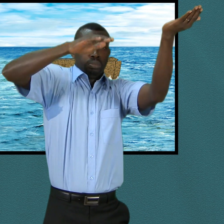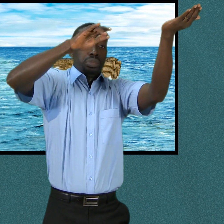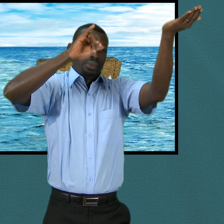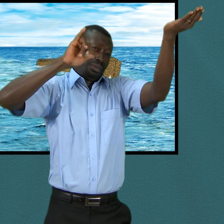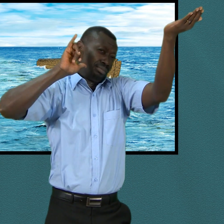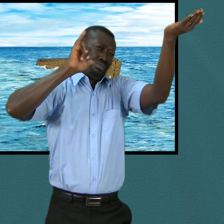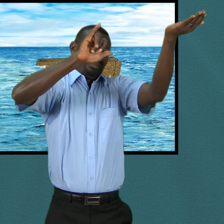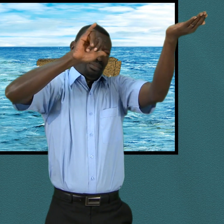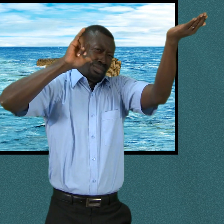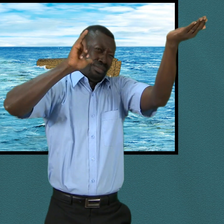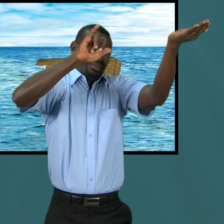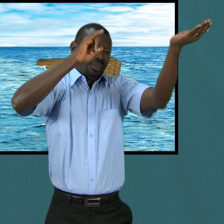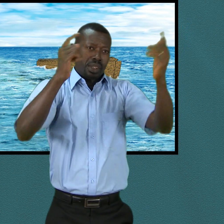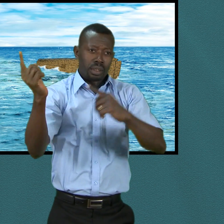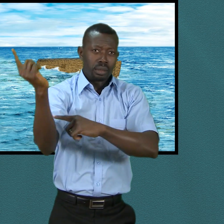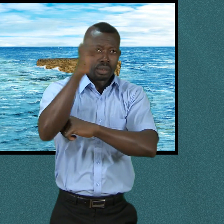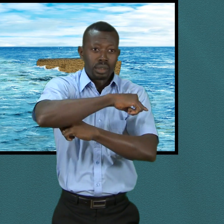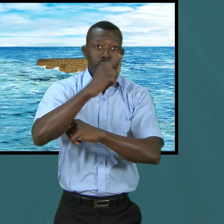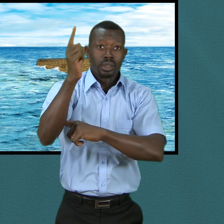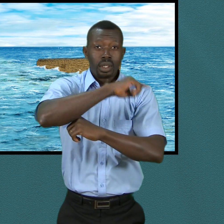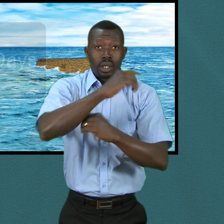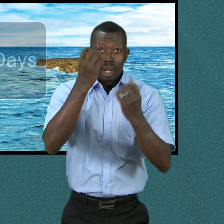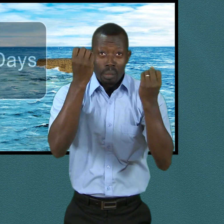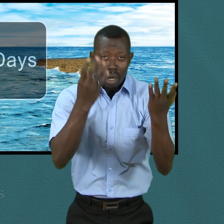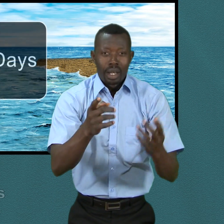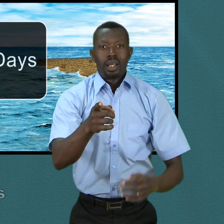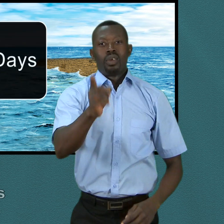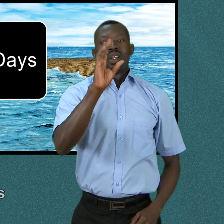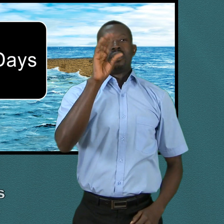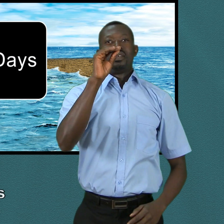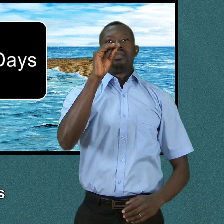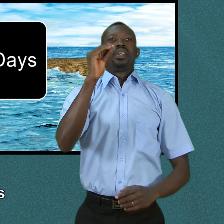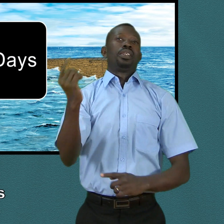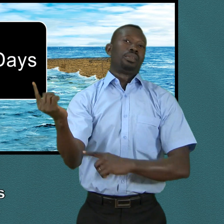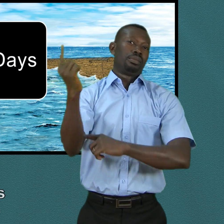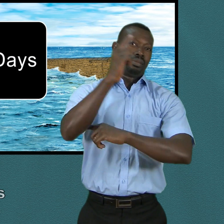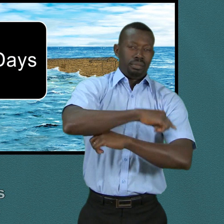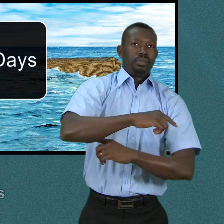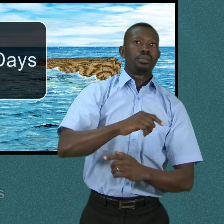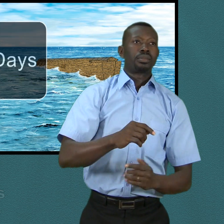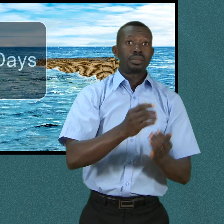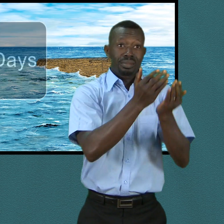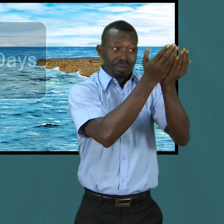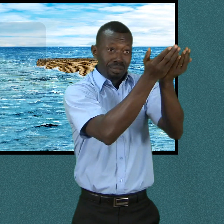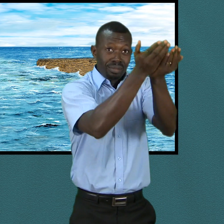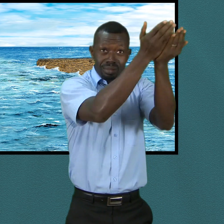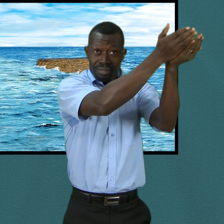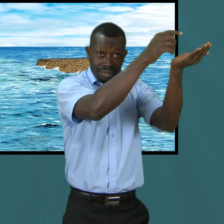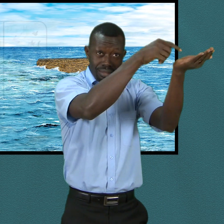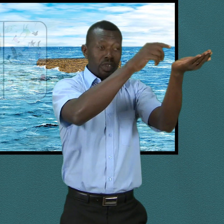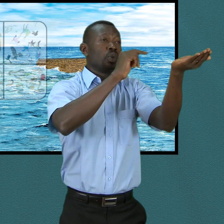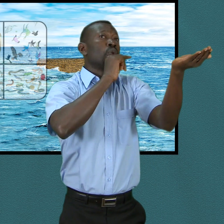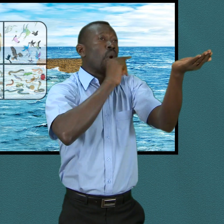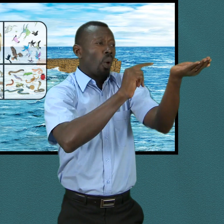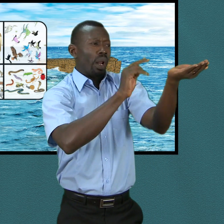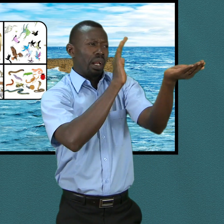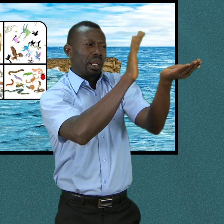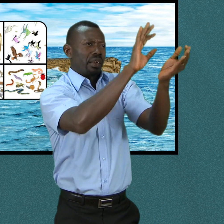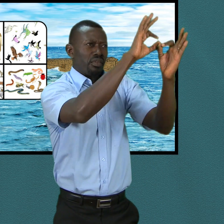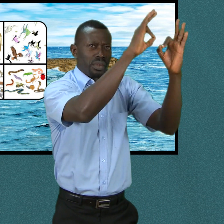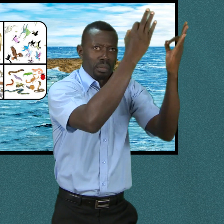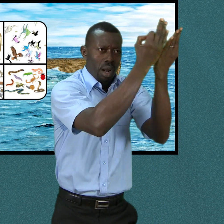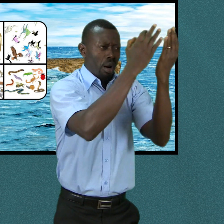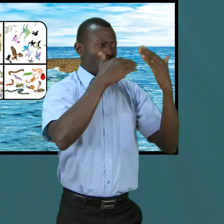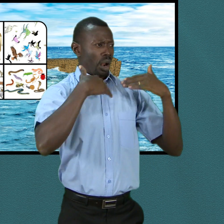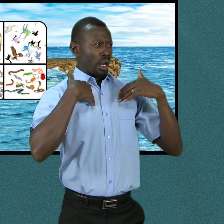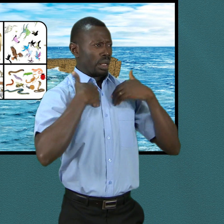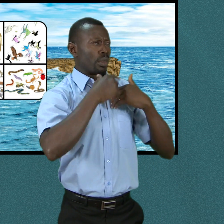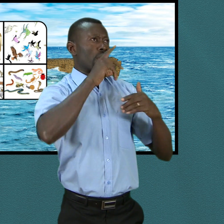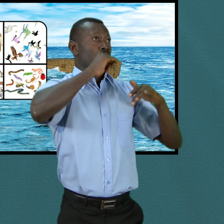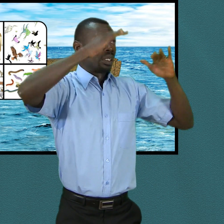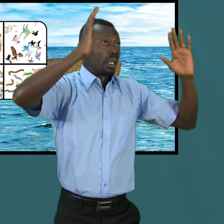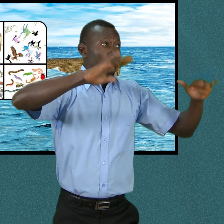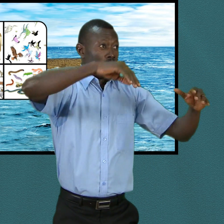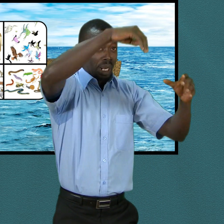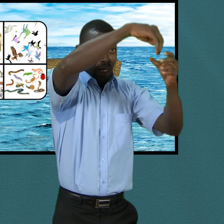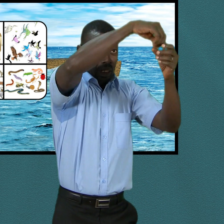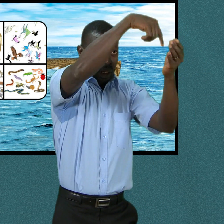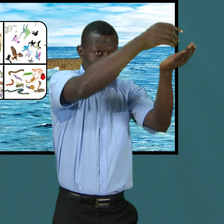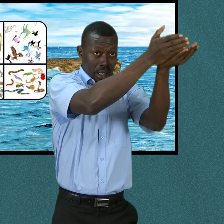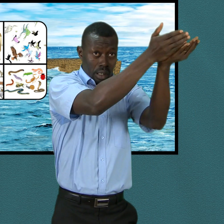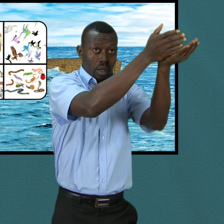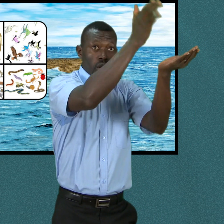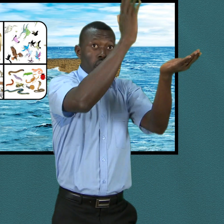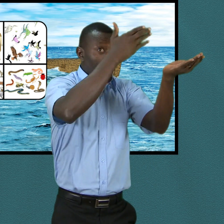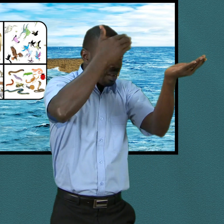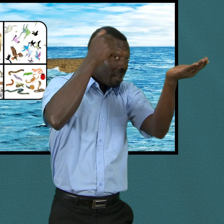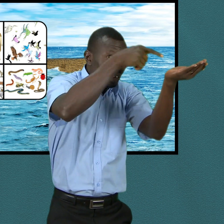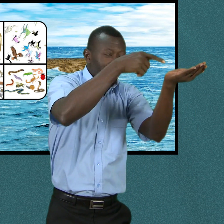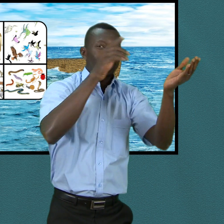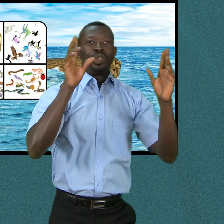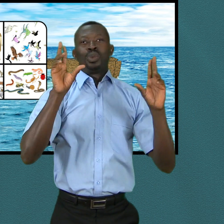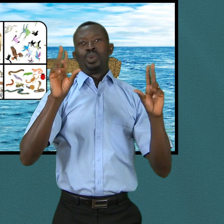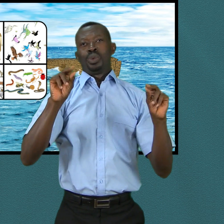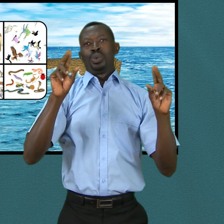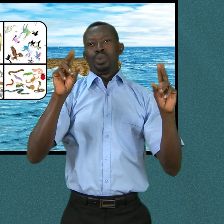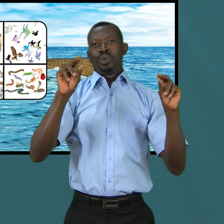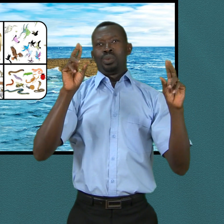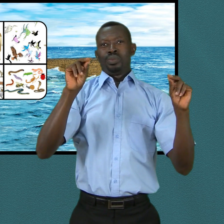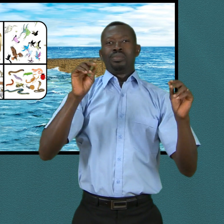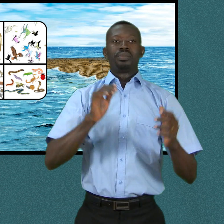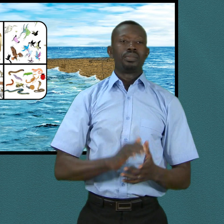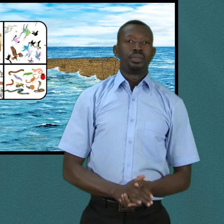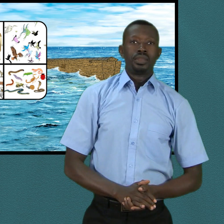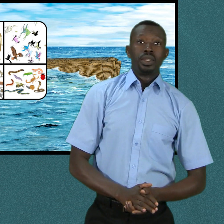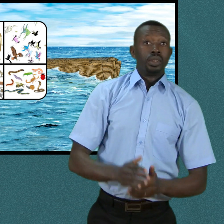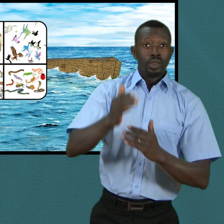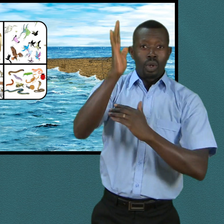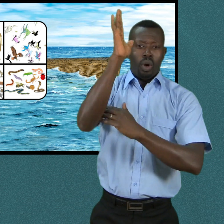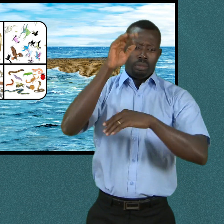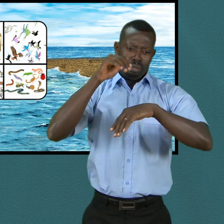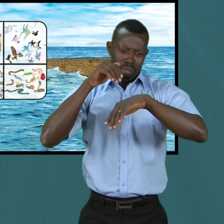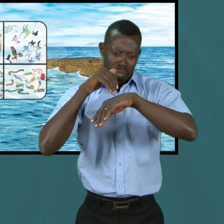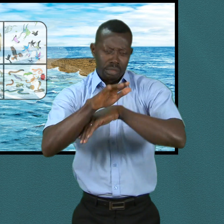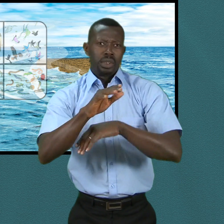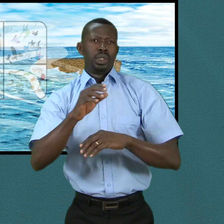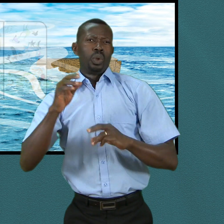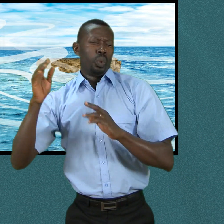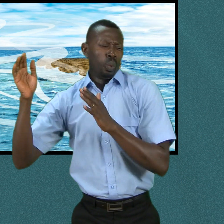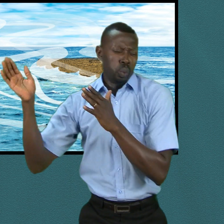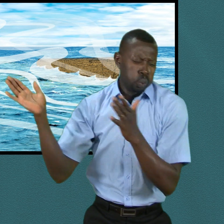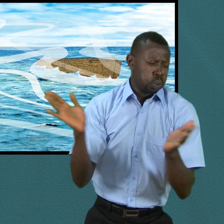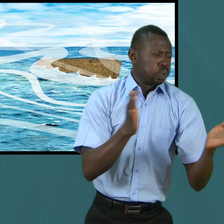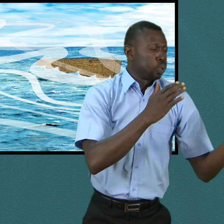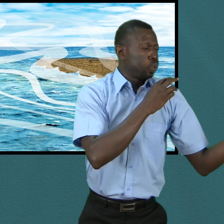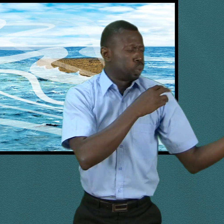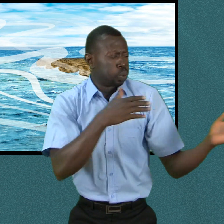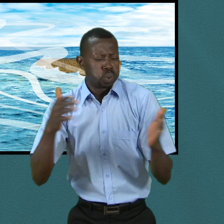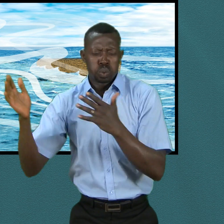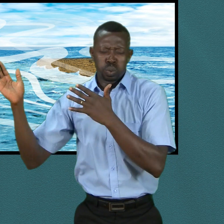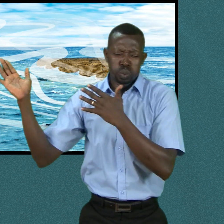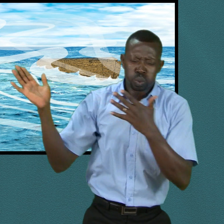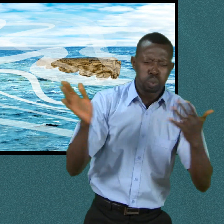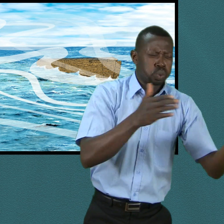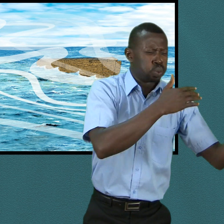And the waters prevailed upon the earth for 150 days. But God remembered Noah and all the animals and livestock that were with him in the ark.